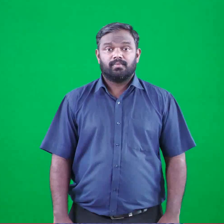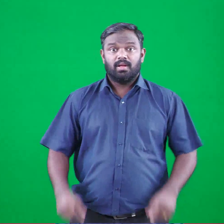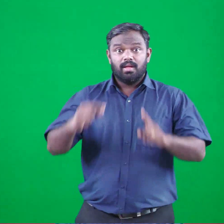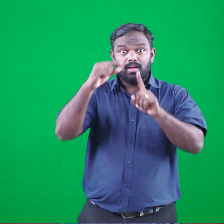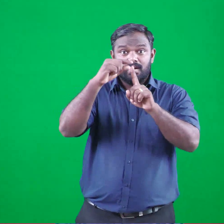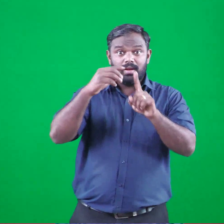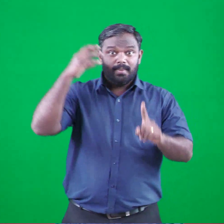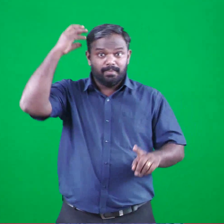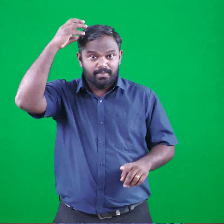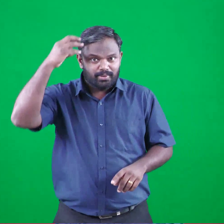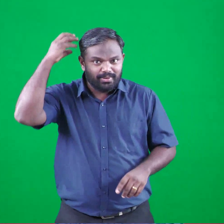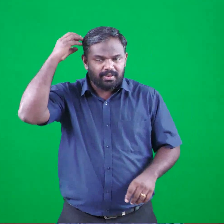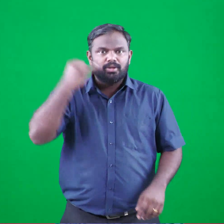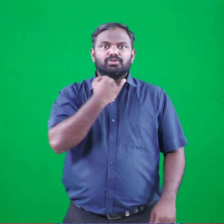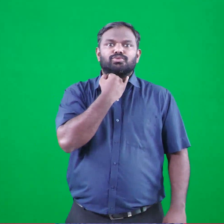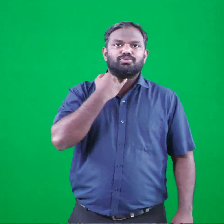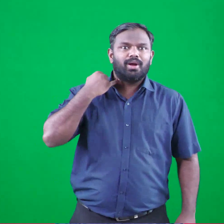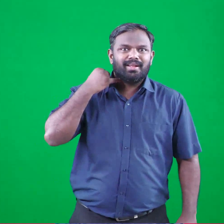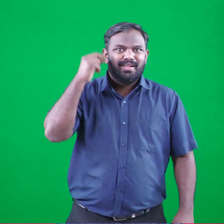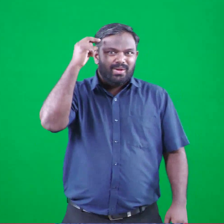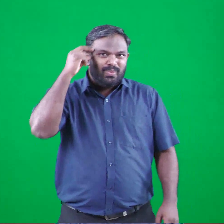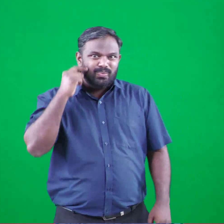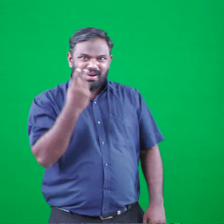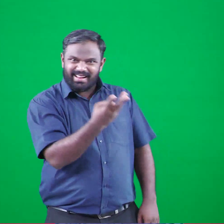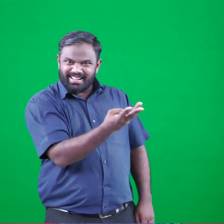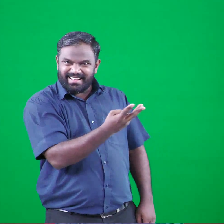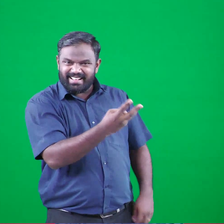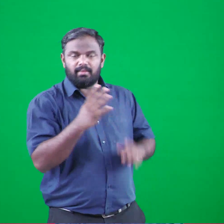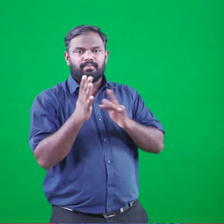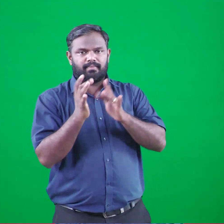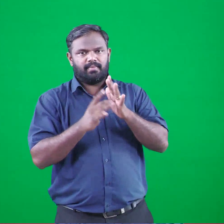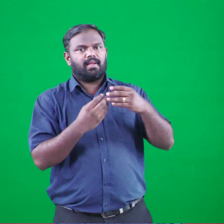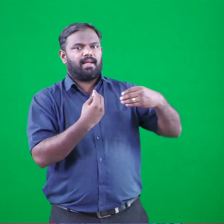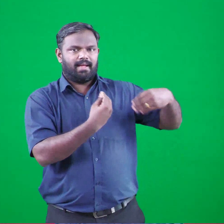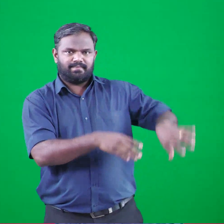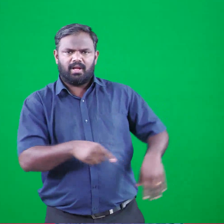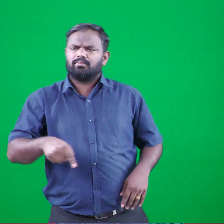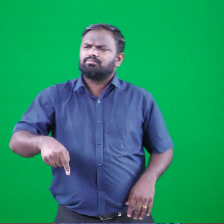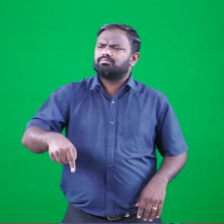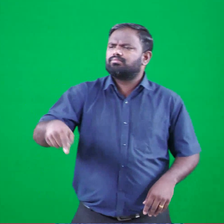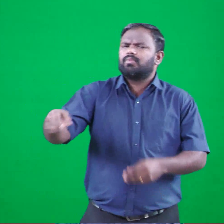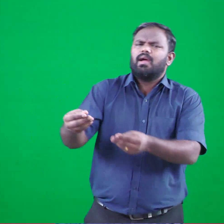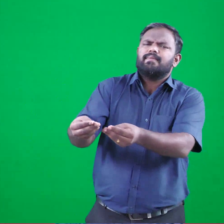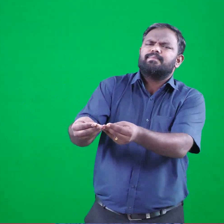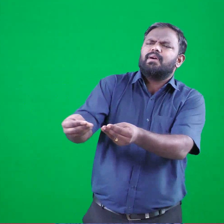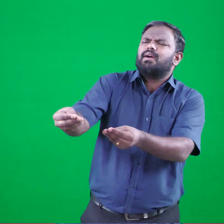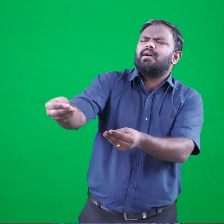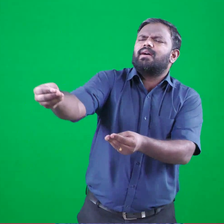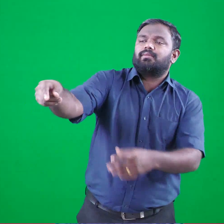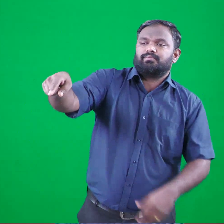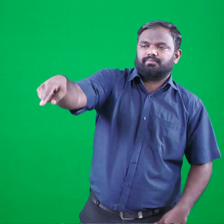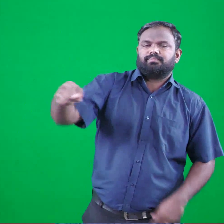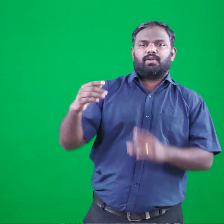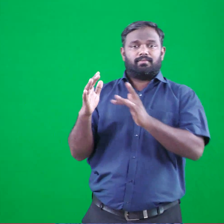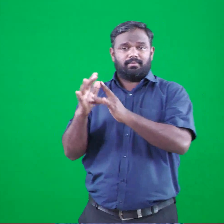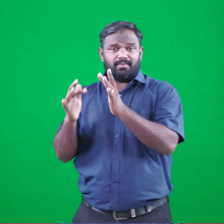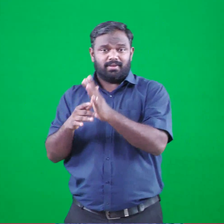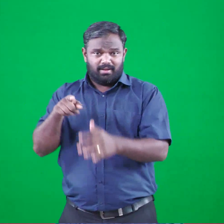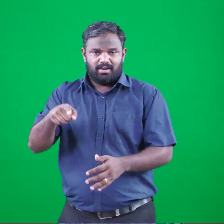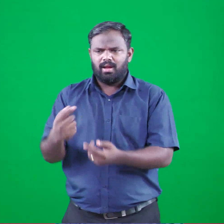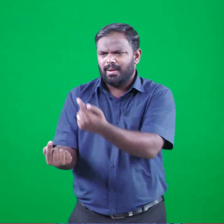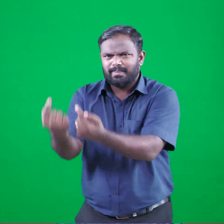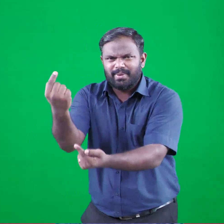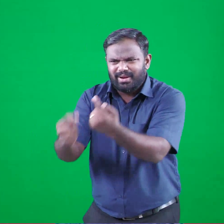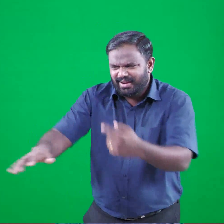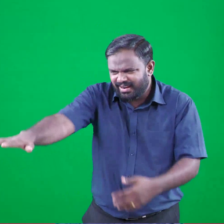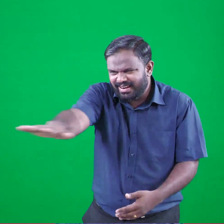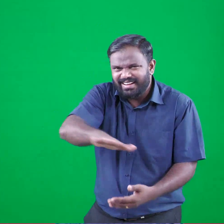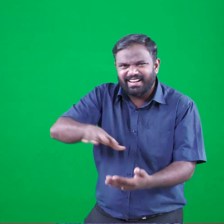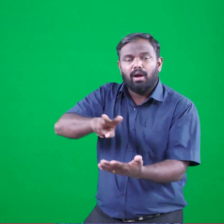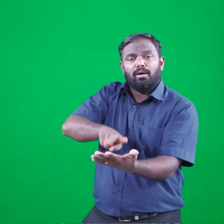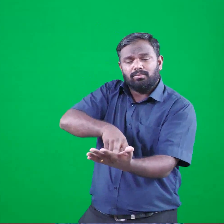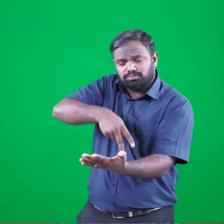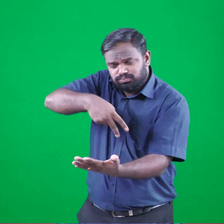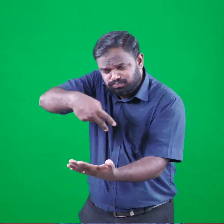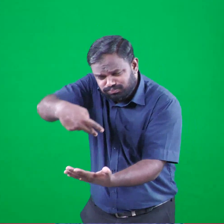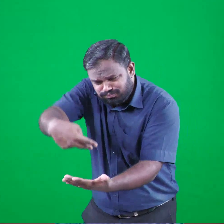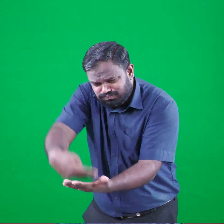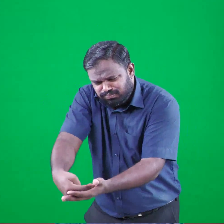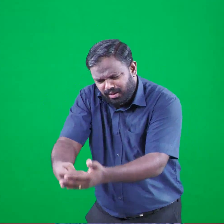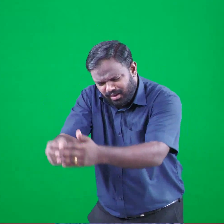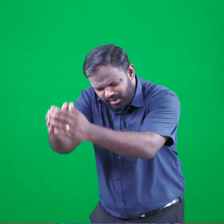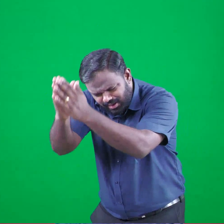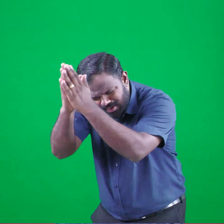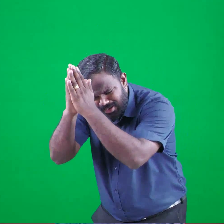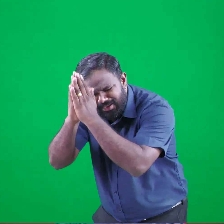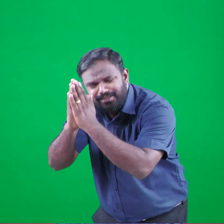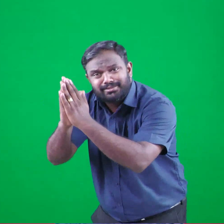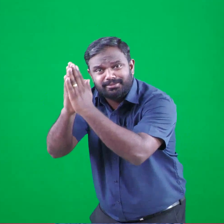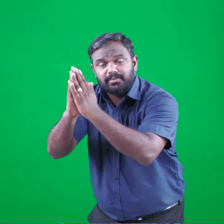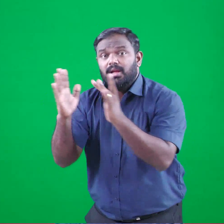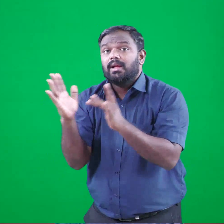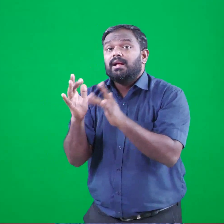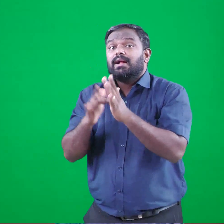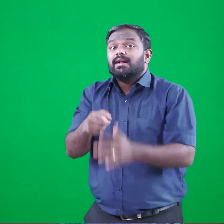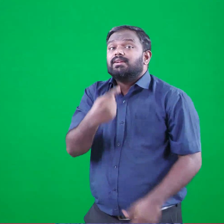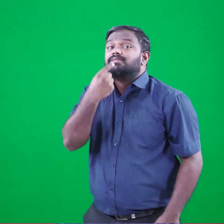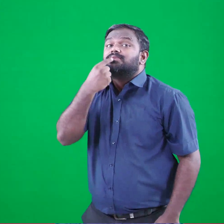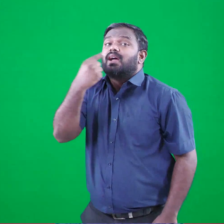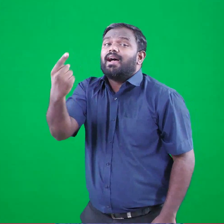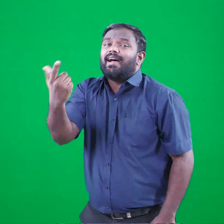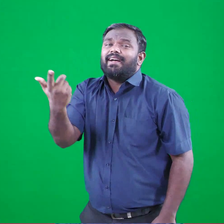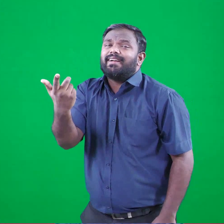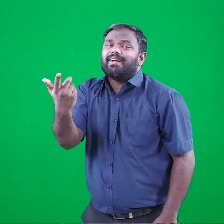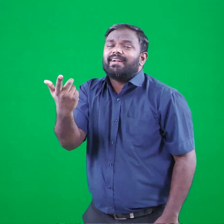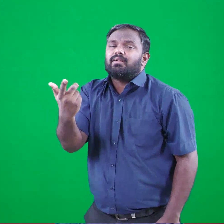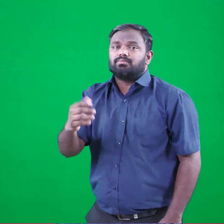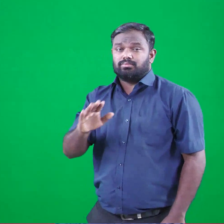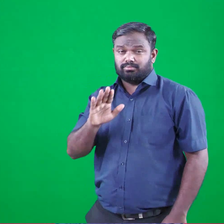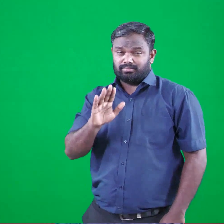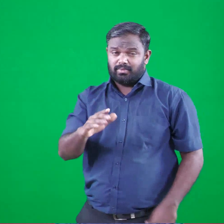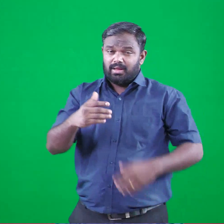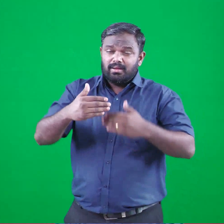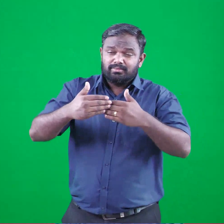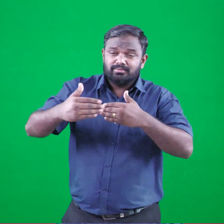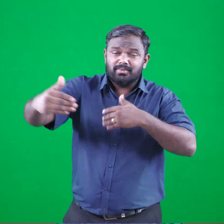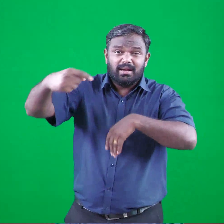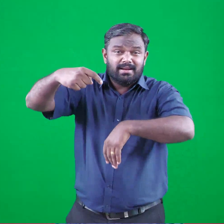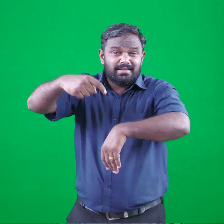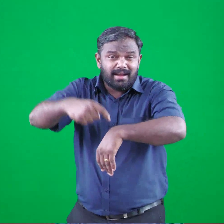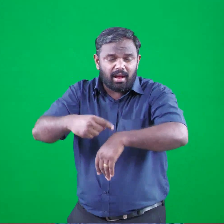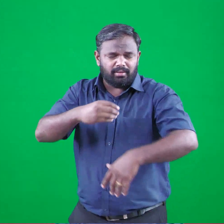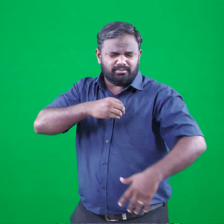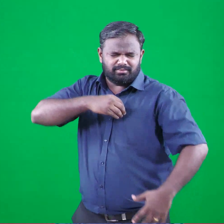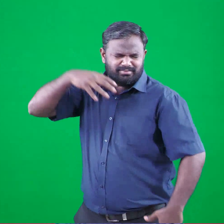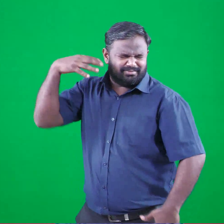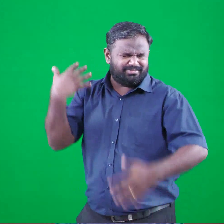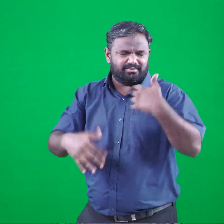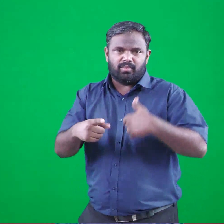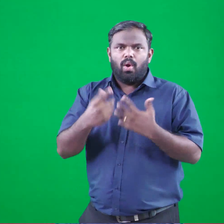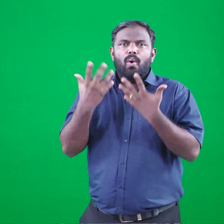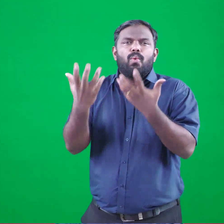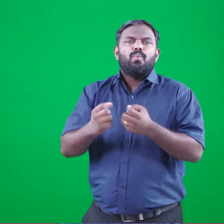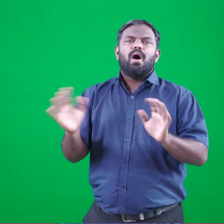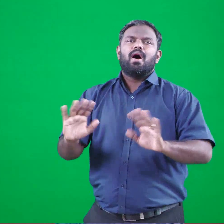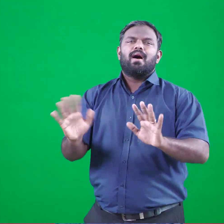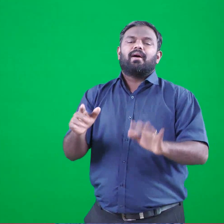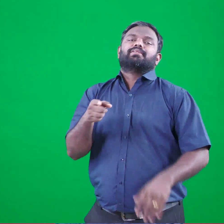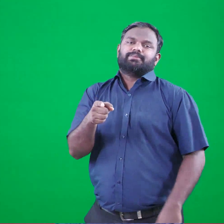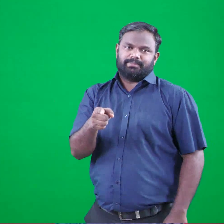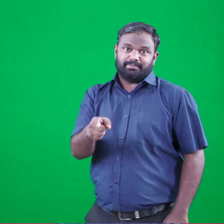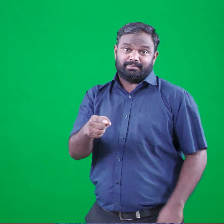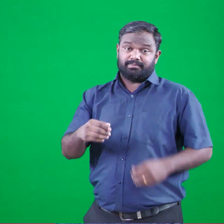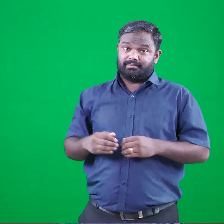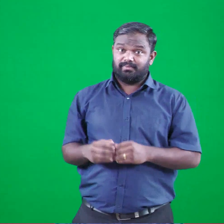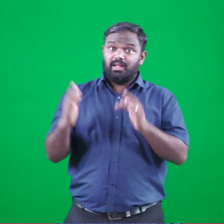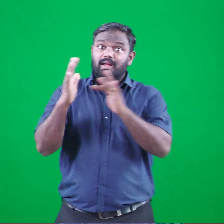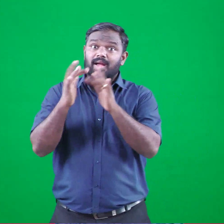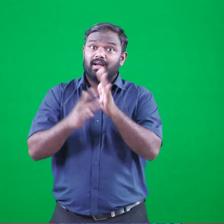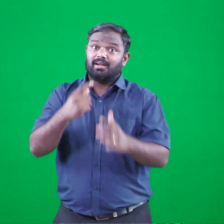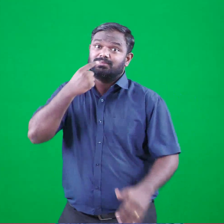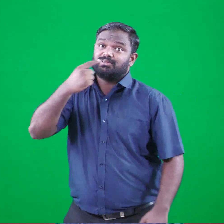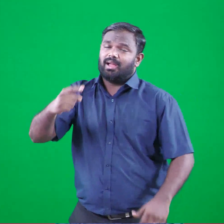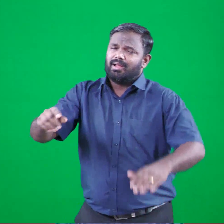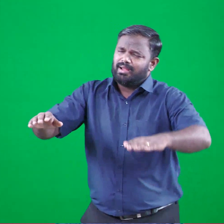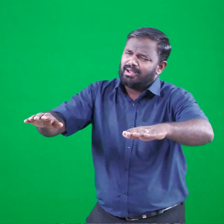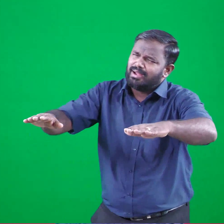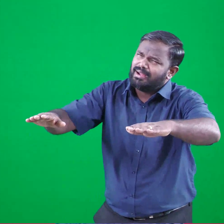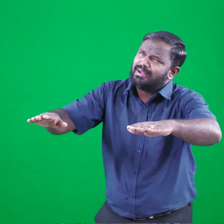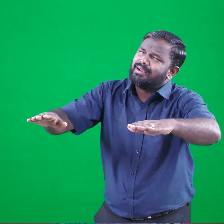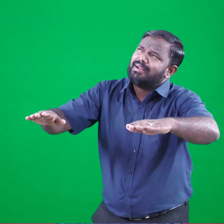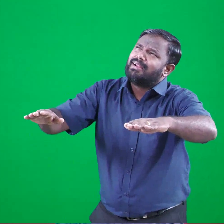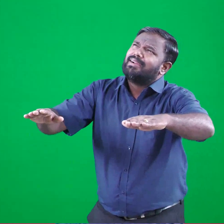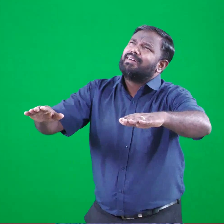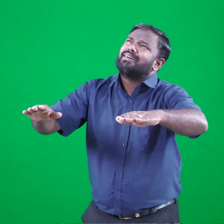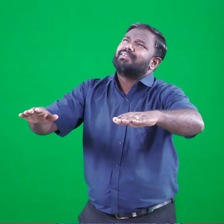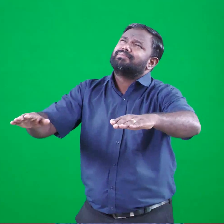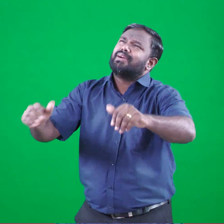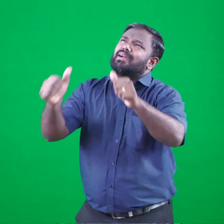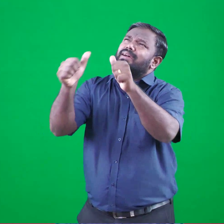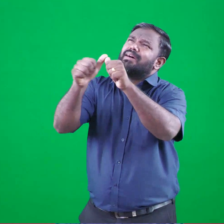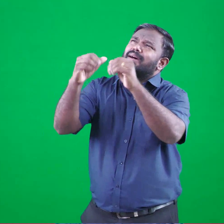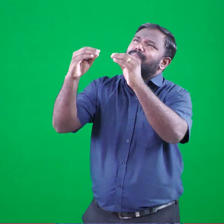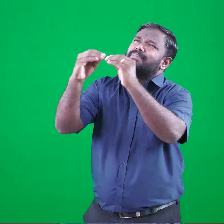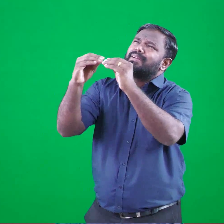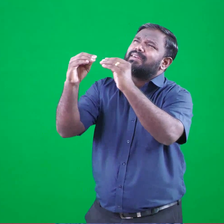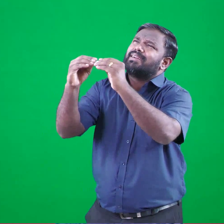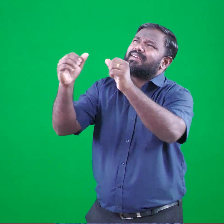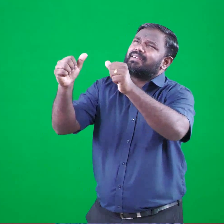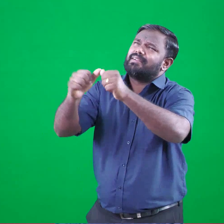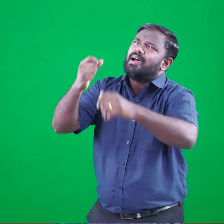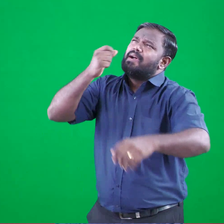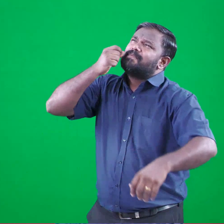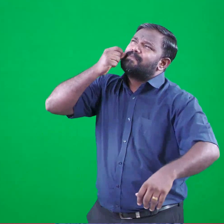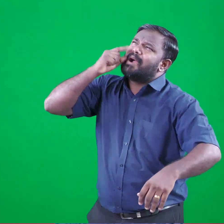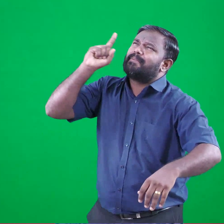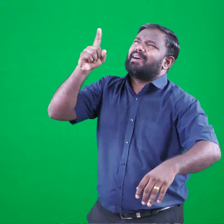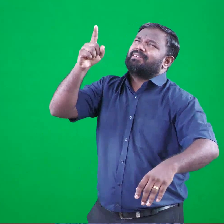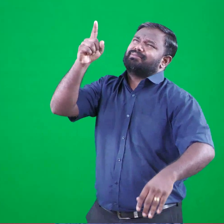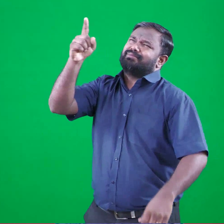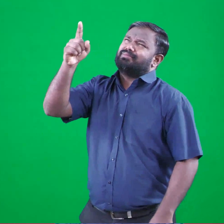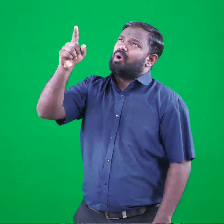Going a little farther, He fell to the ground and prayed that, if it were possible, the hour would pass from Him.